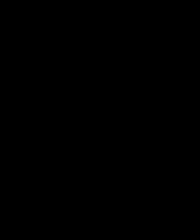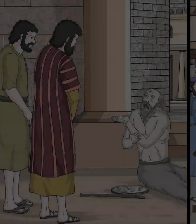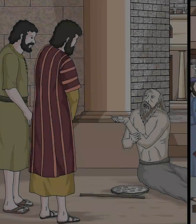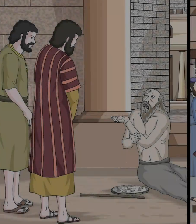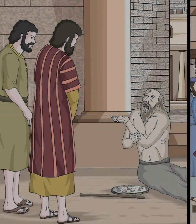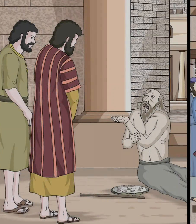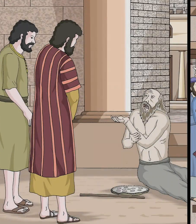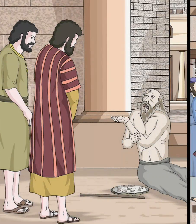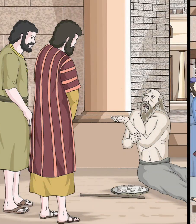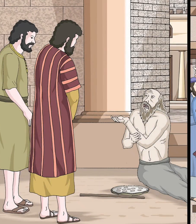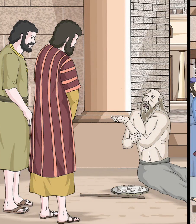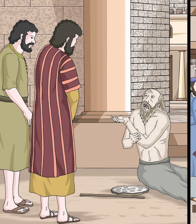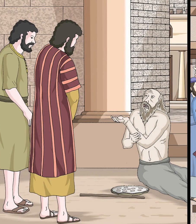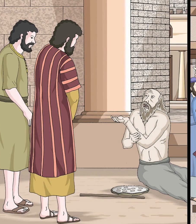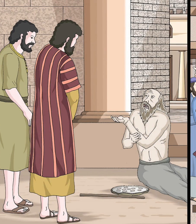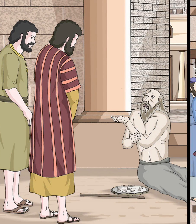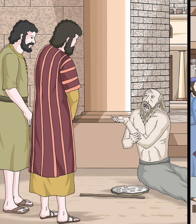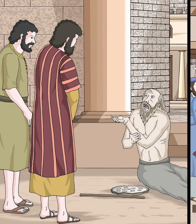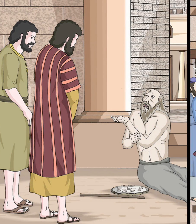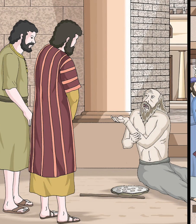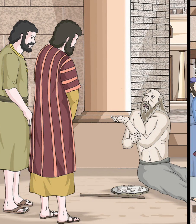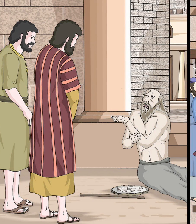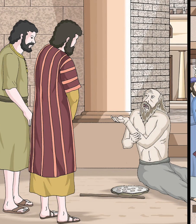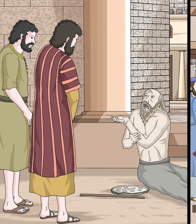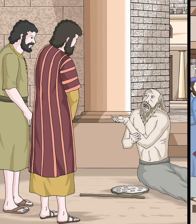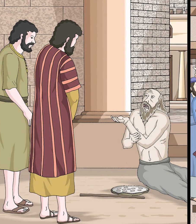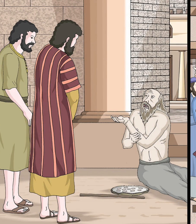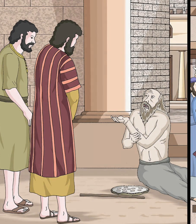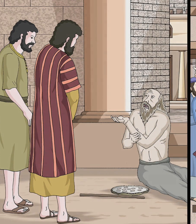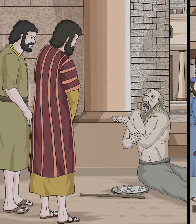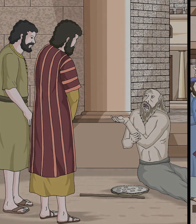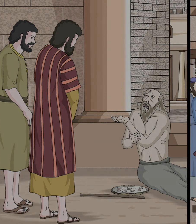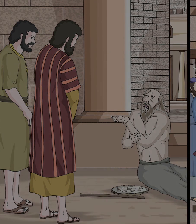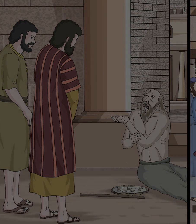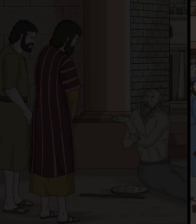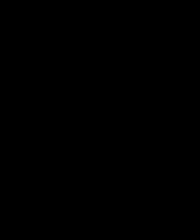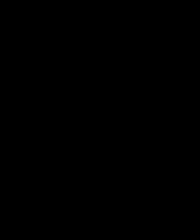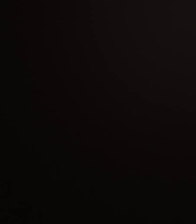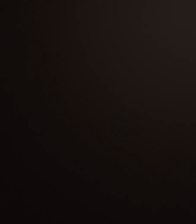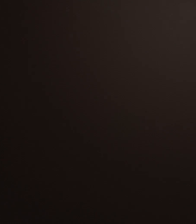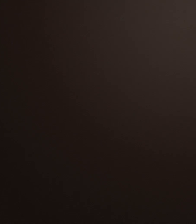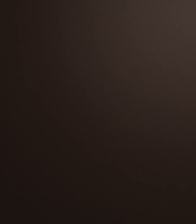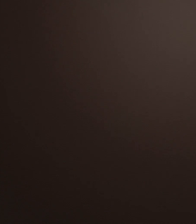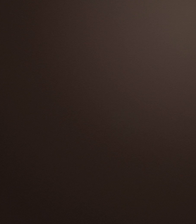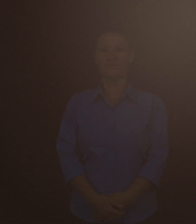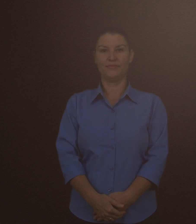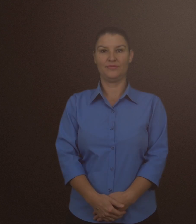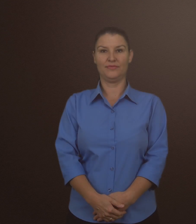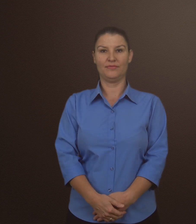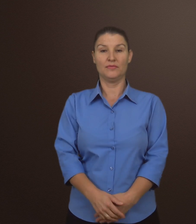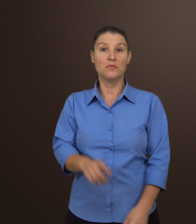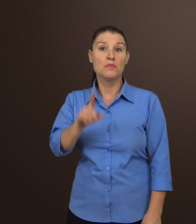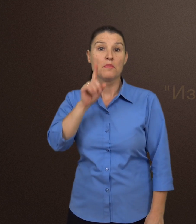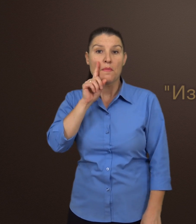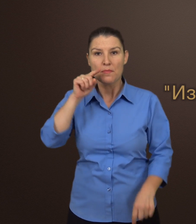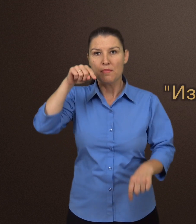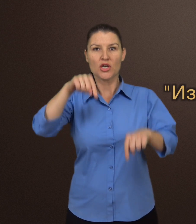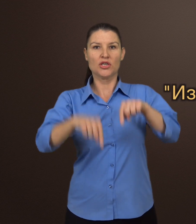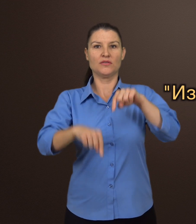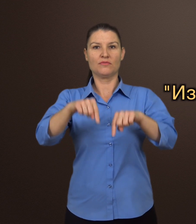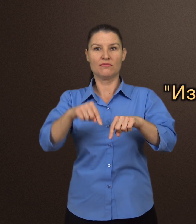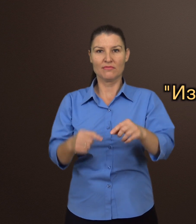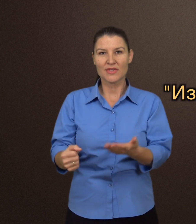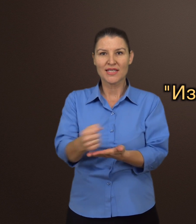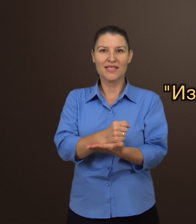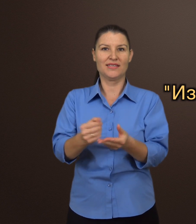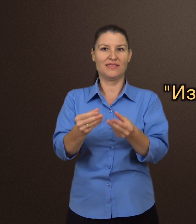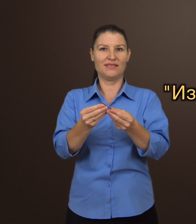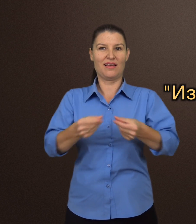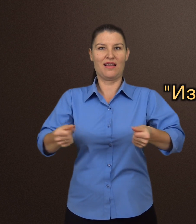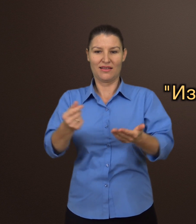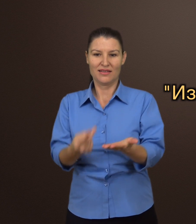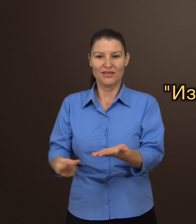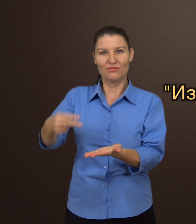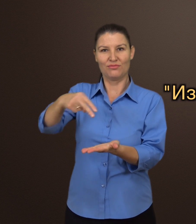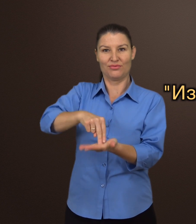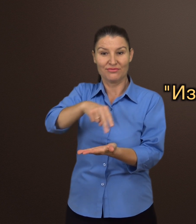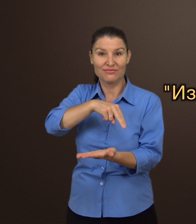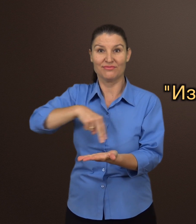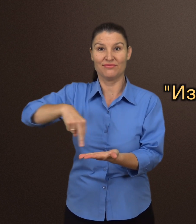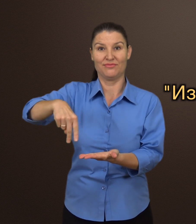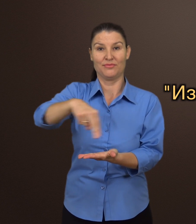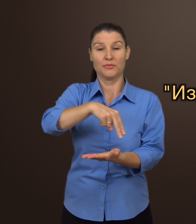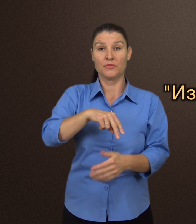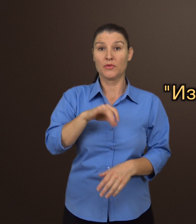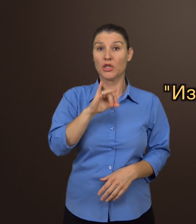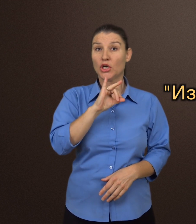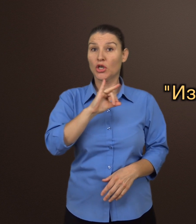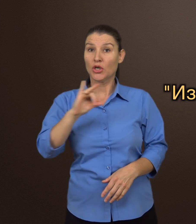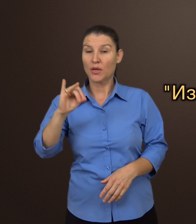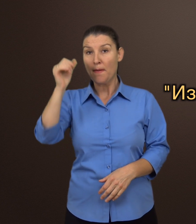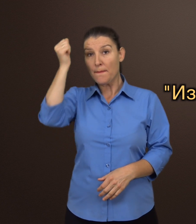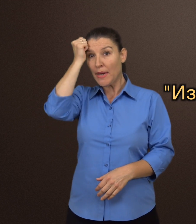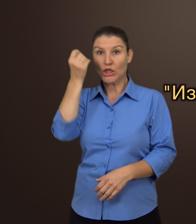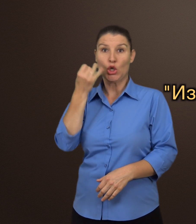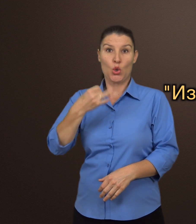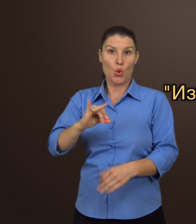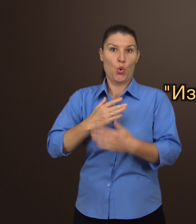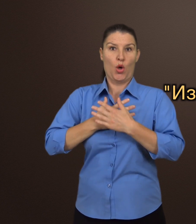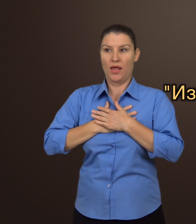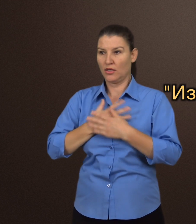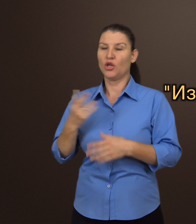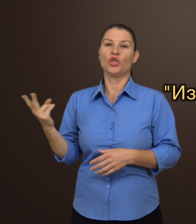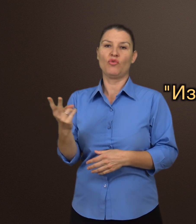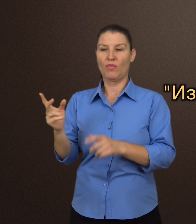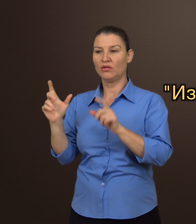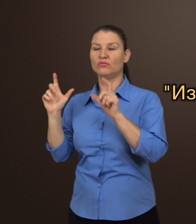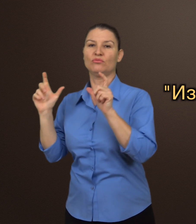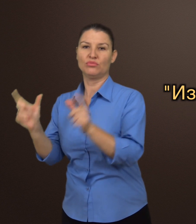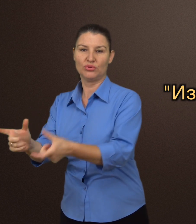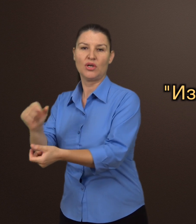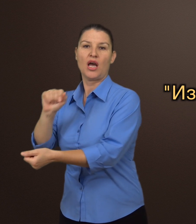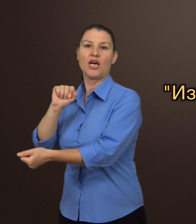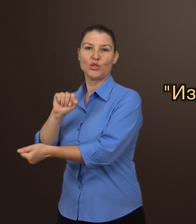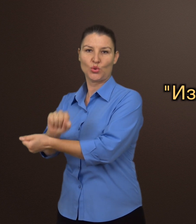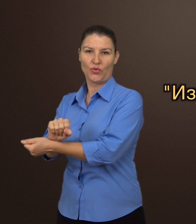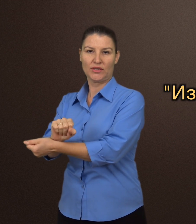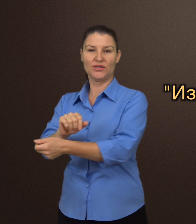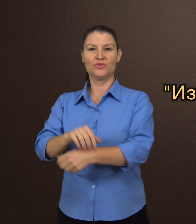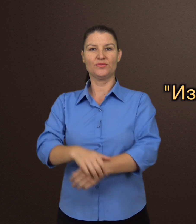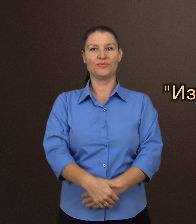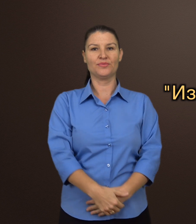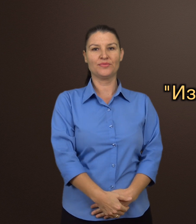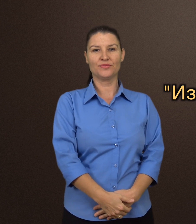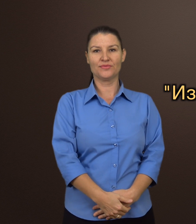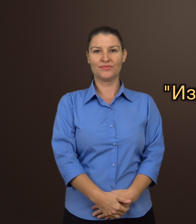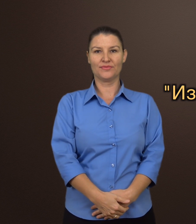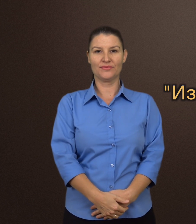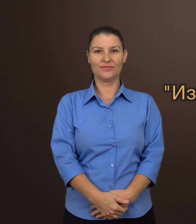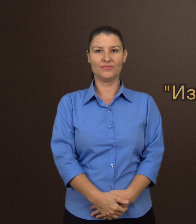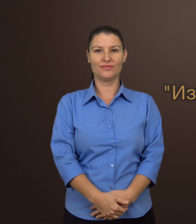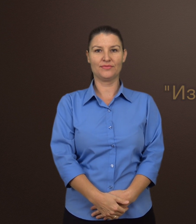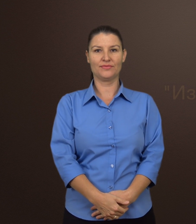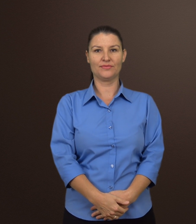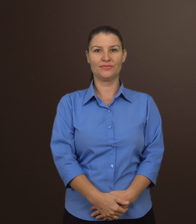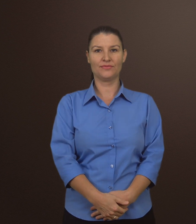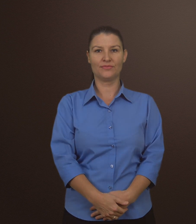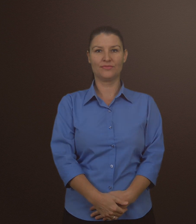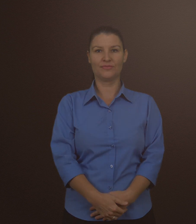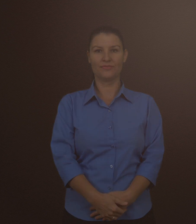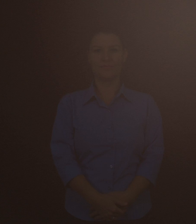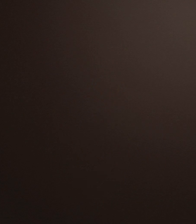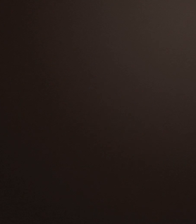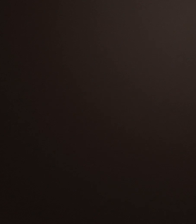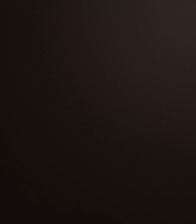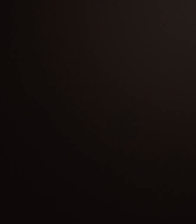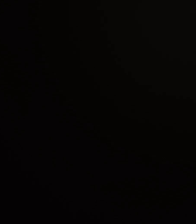The lame man healed - Peter and John arrested